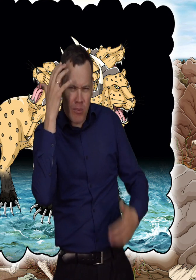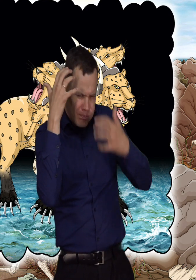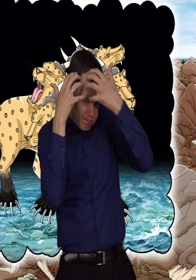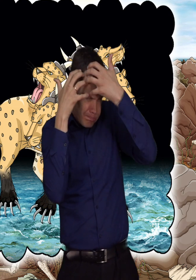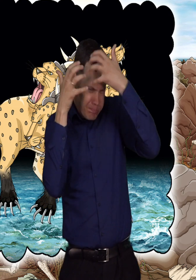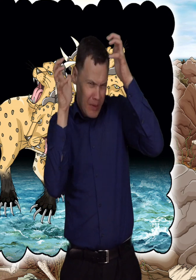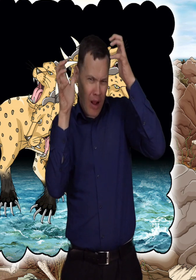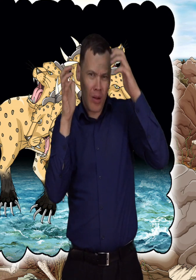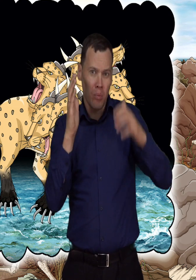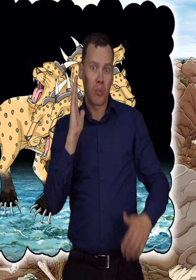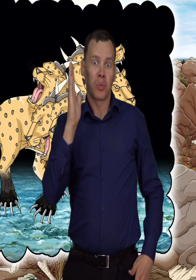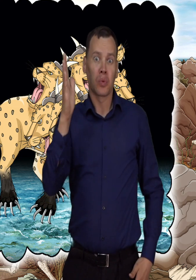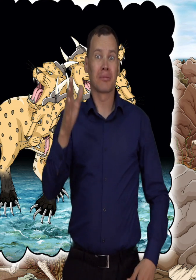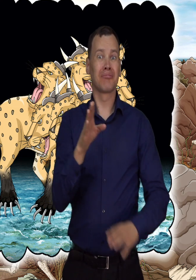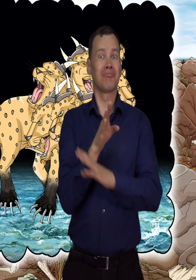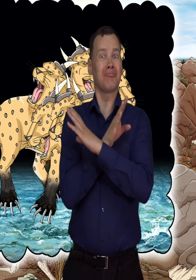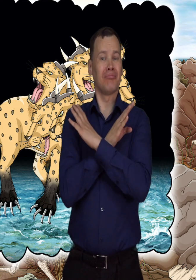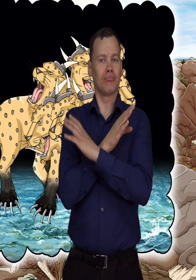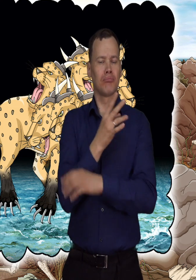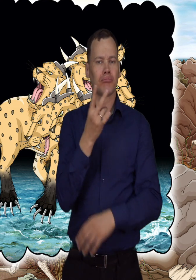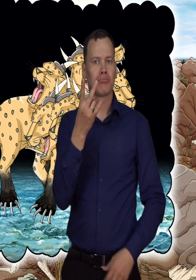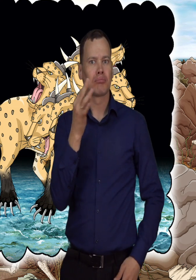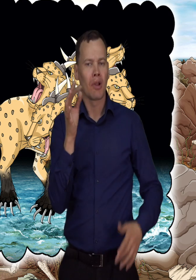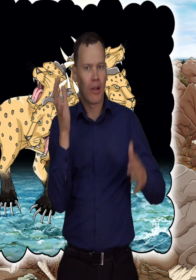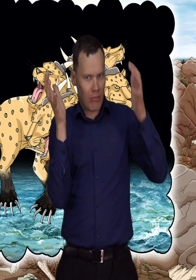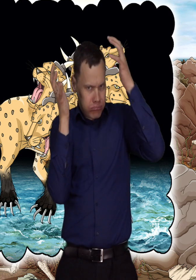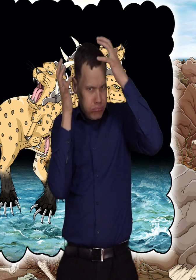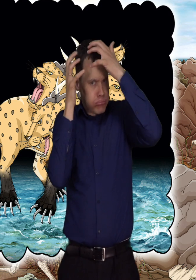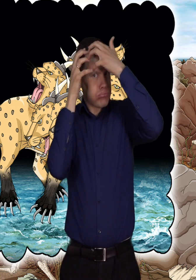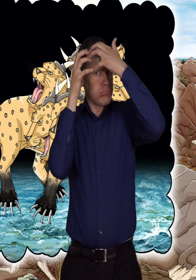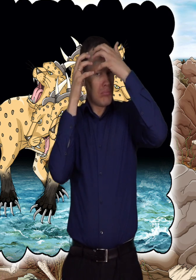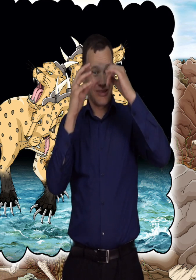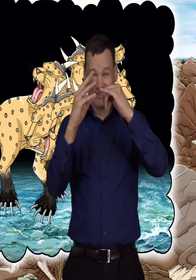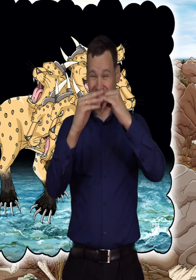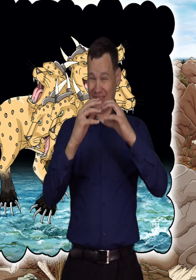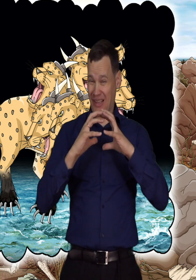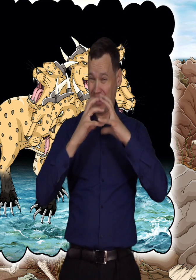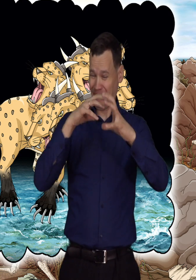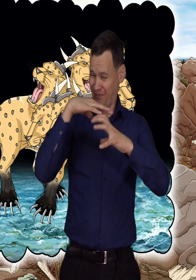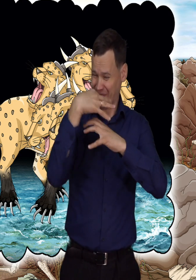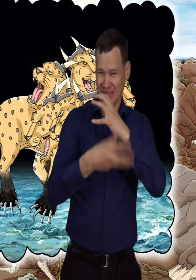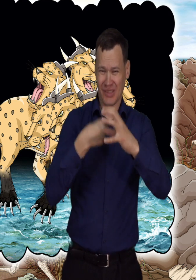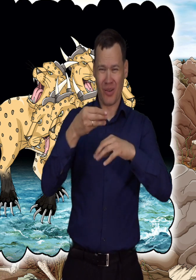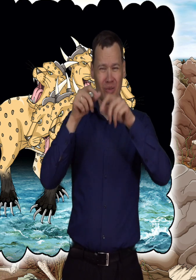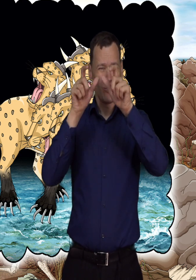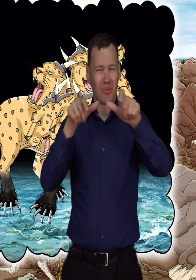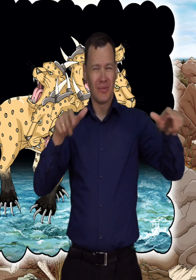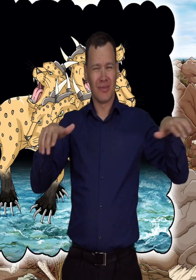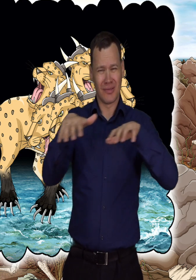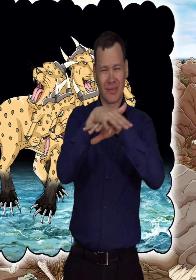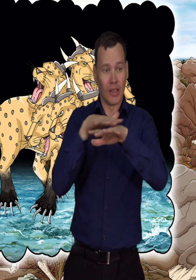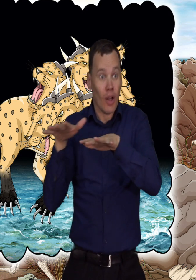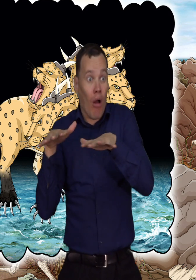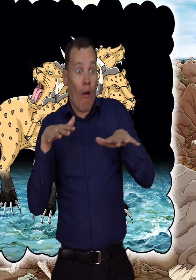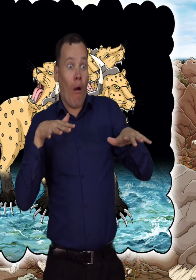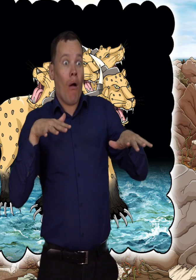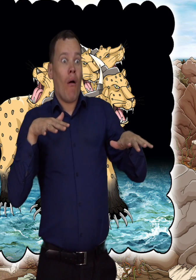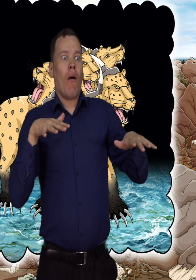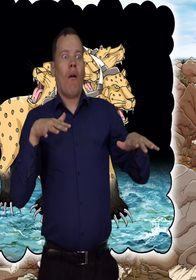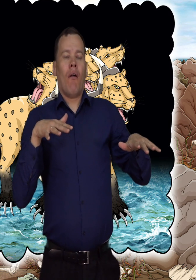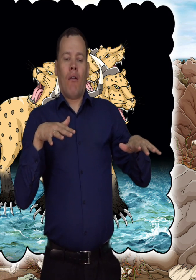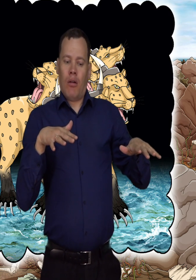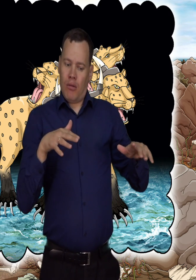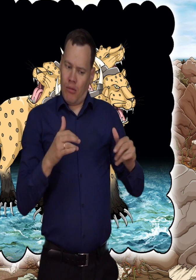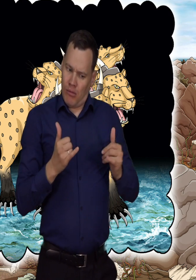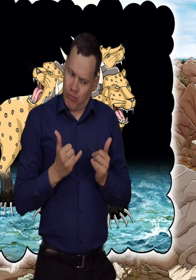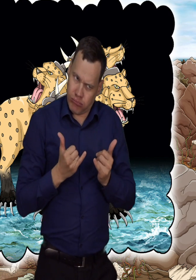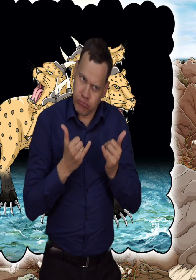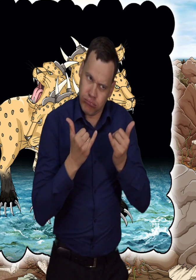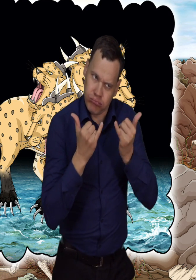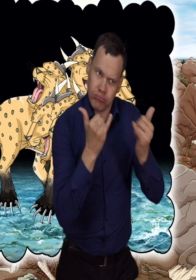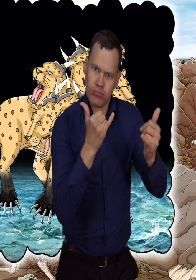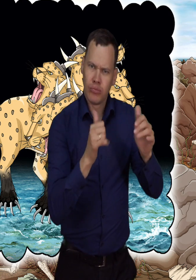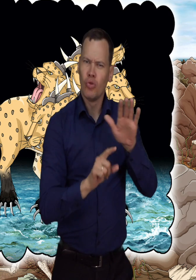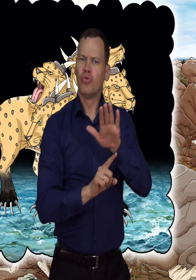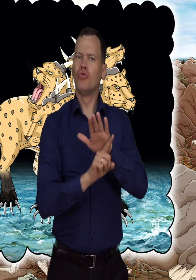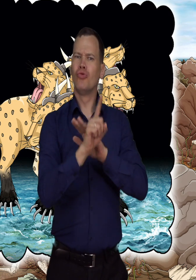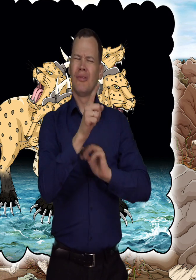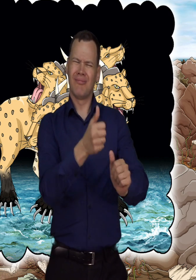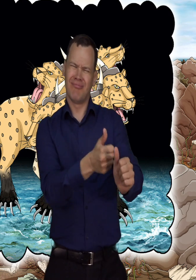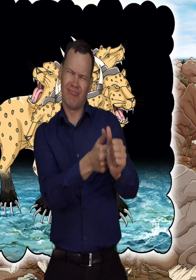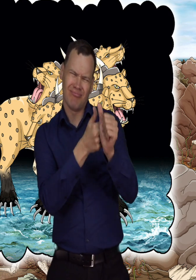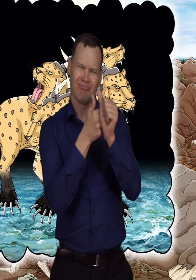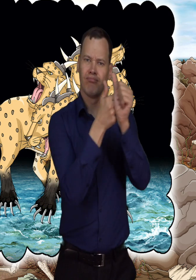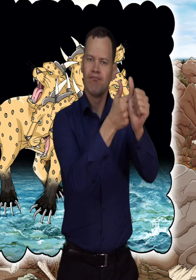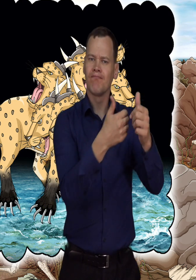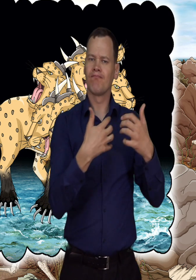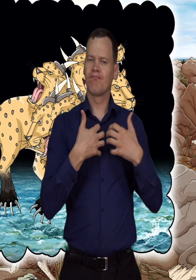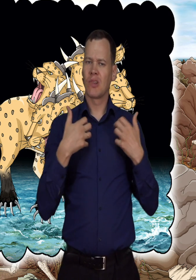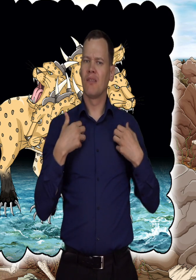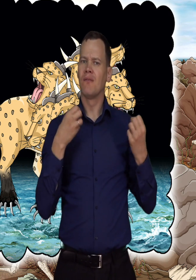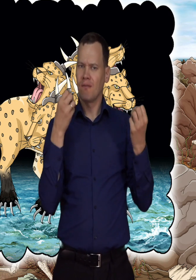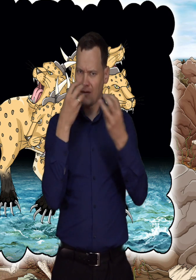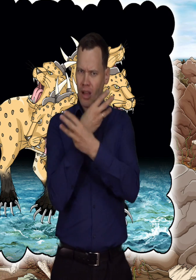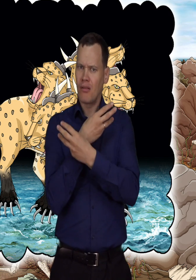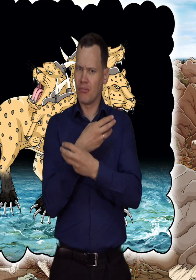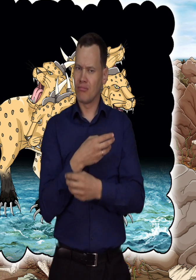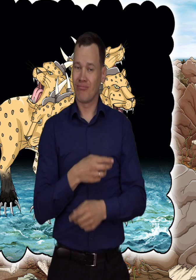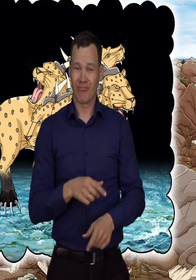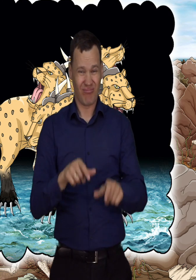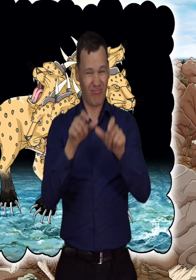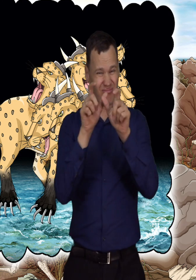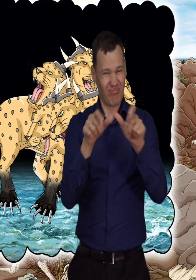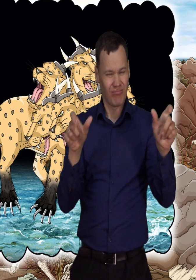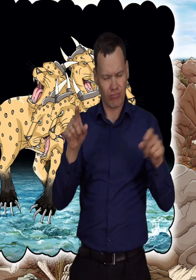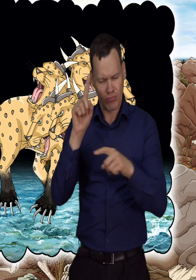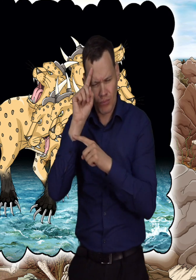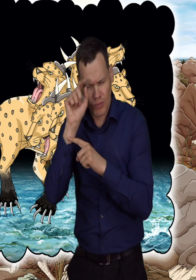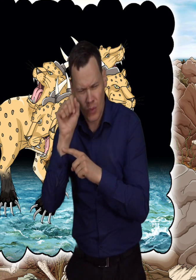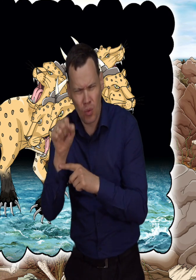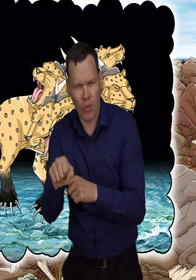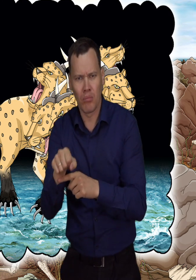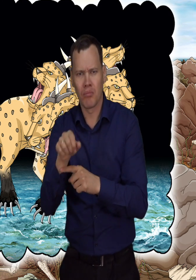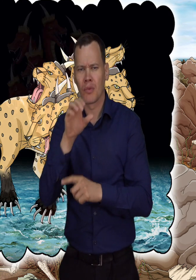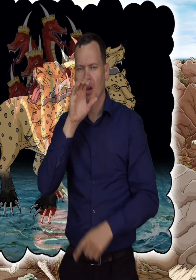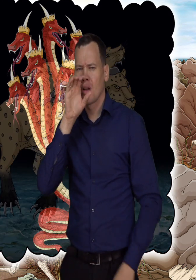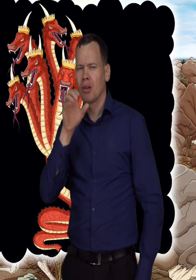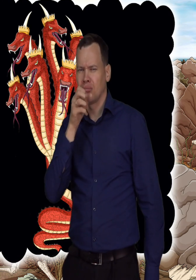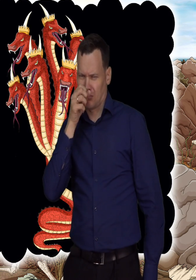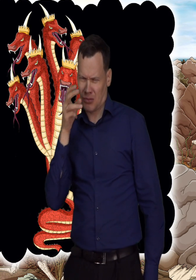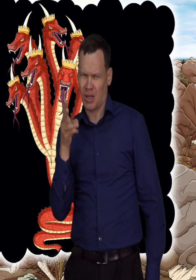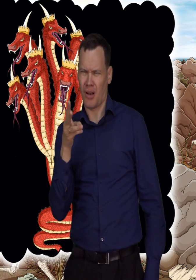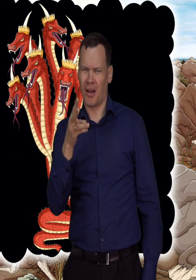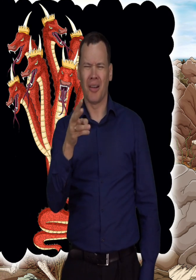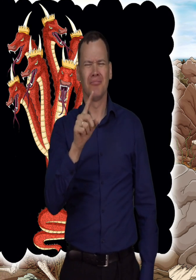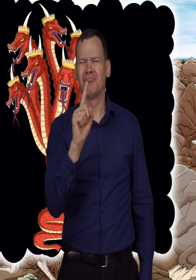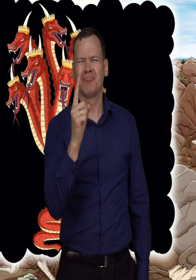But the mortal wound was healed, and the whole world marveled and followed the beast.